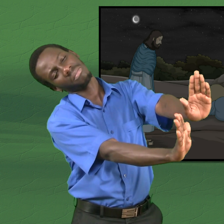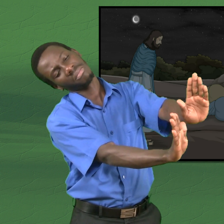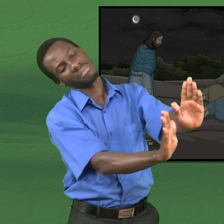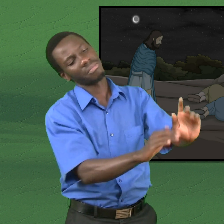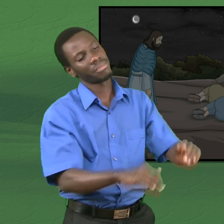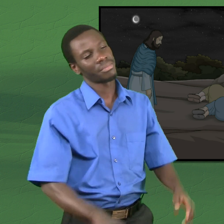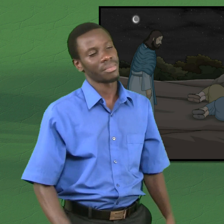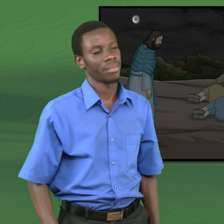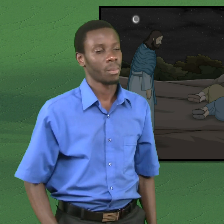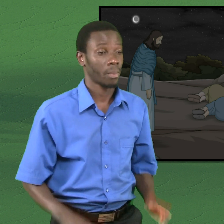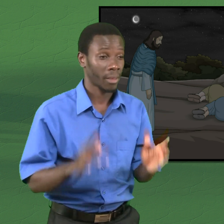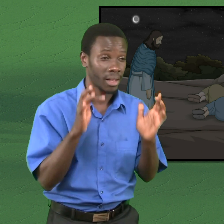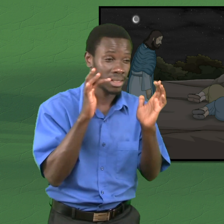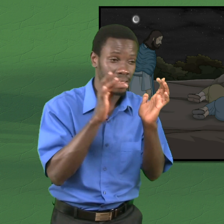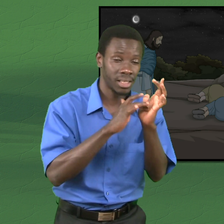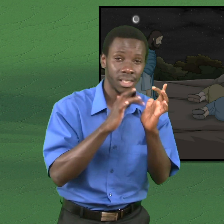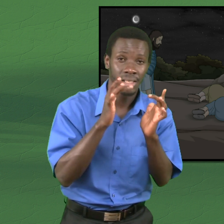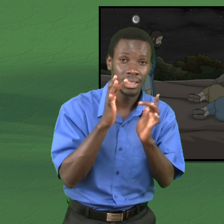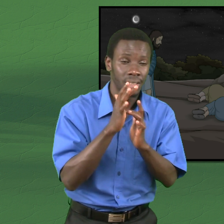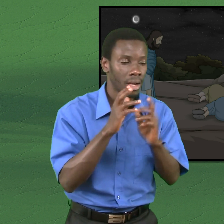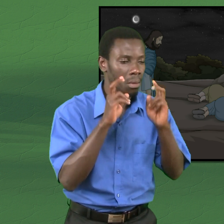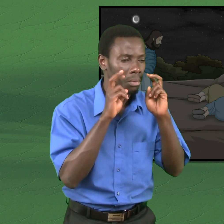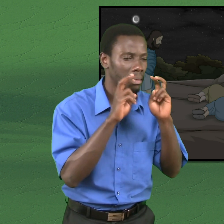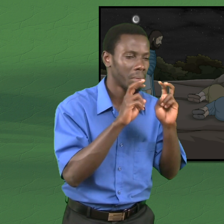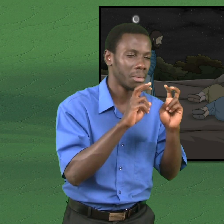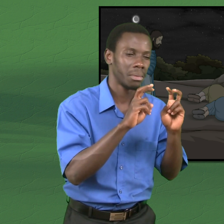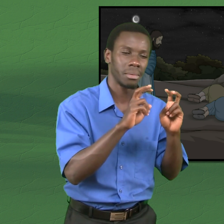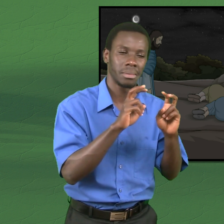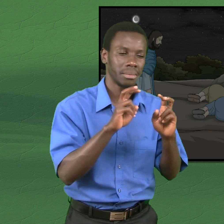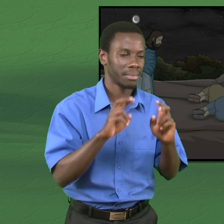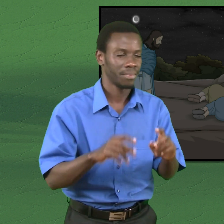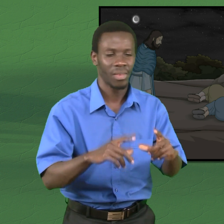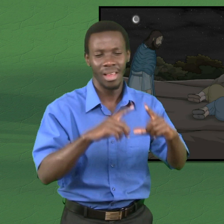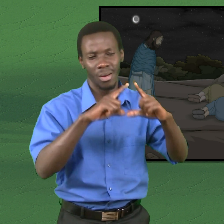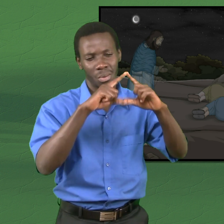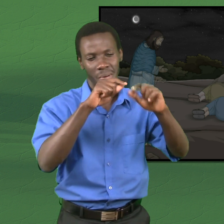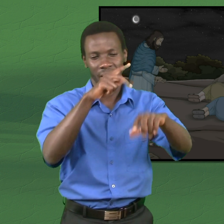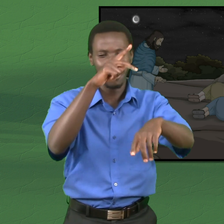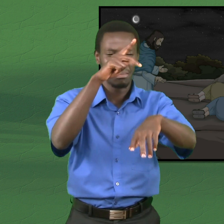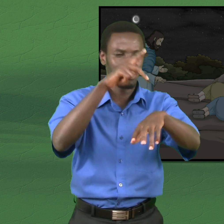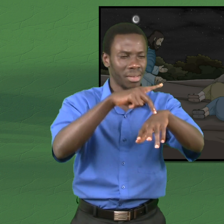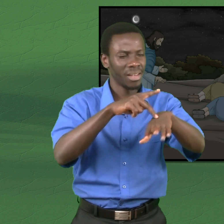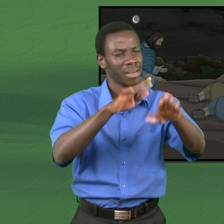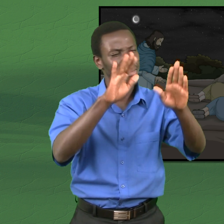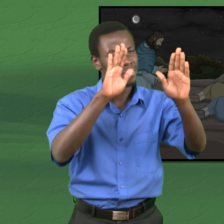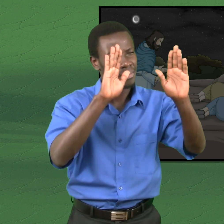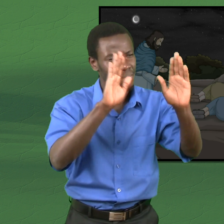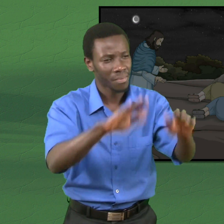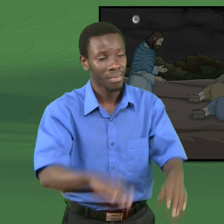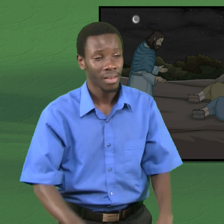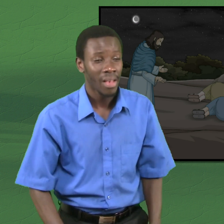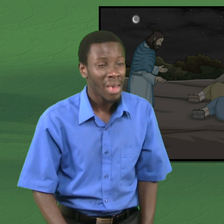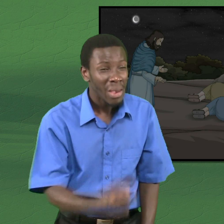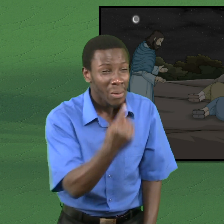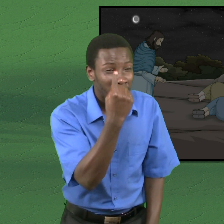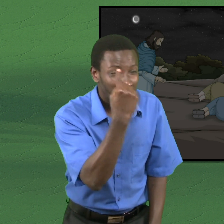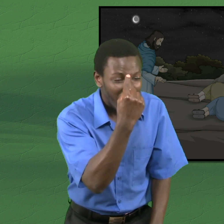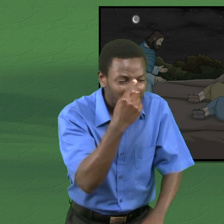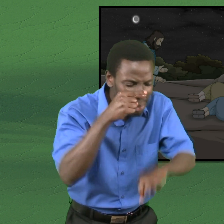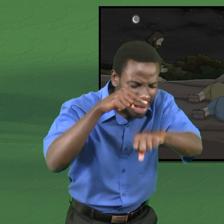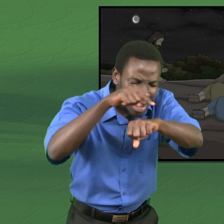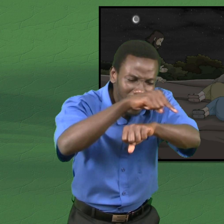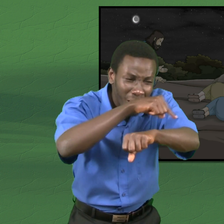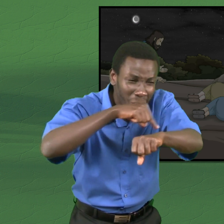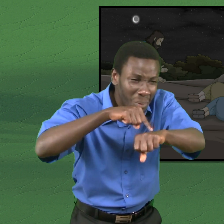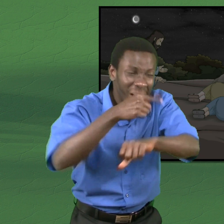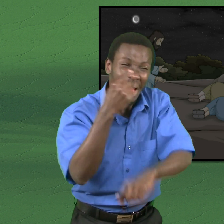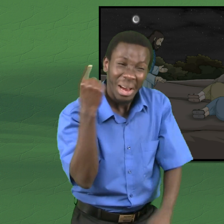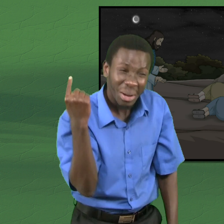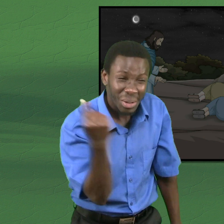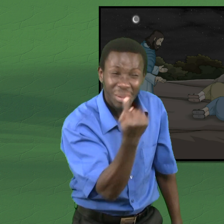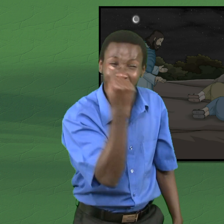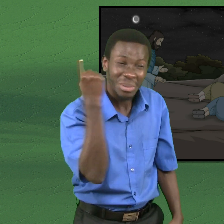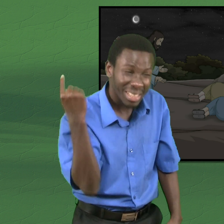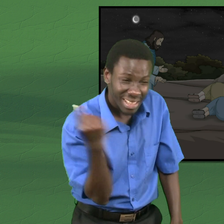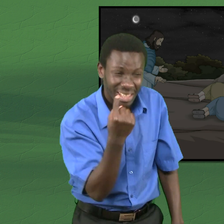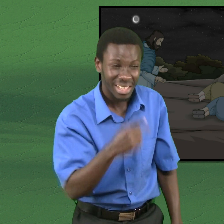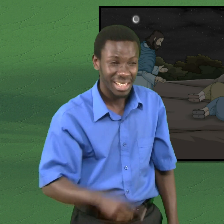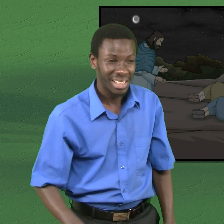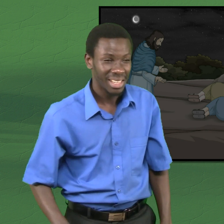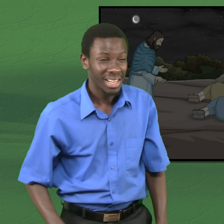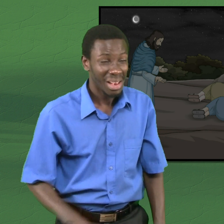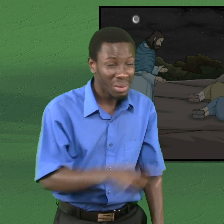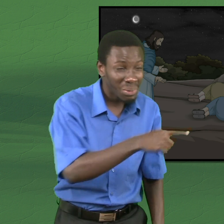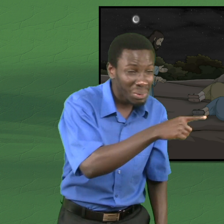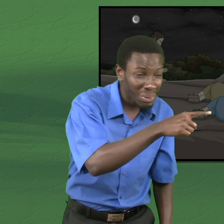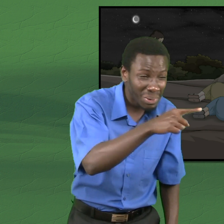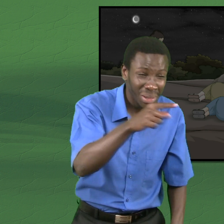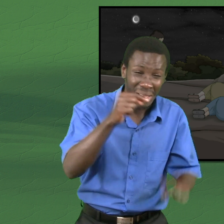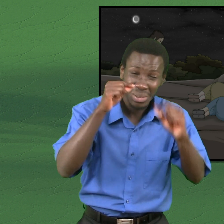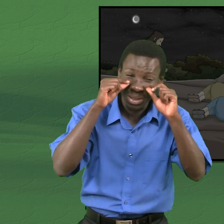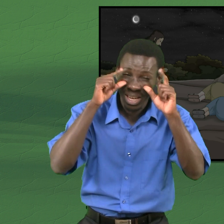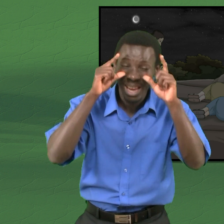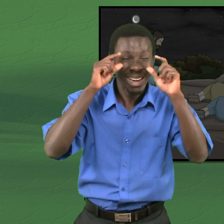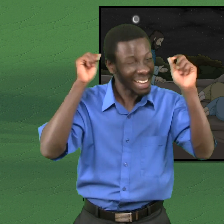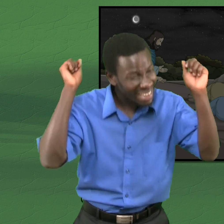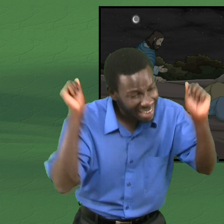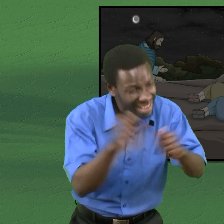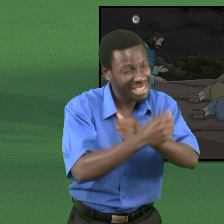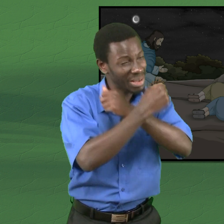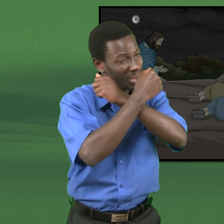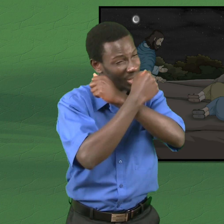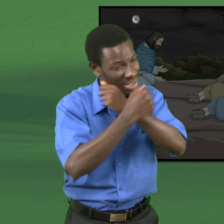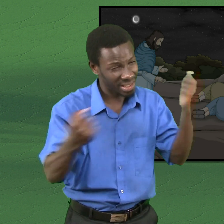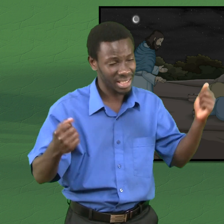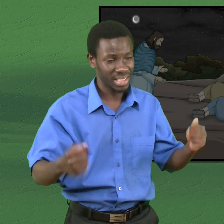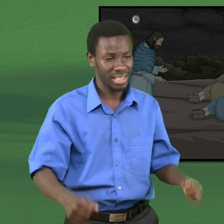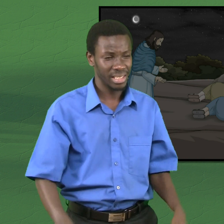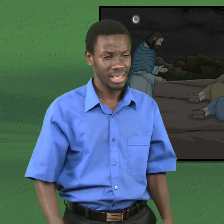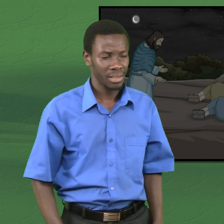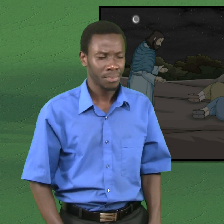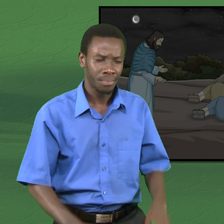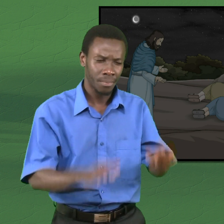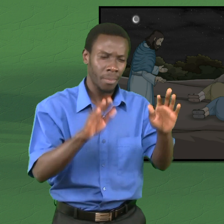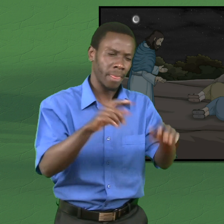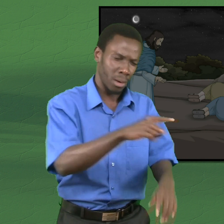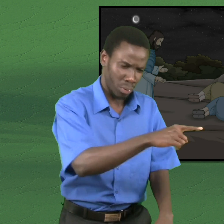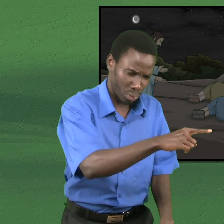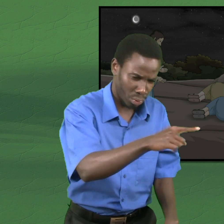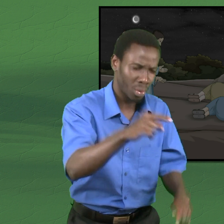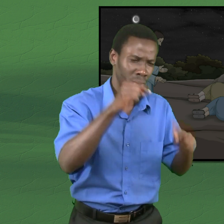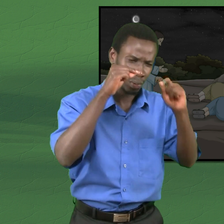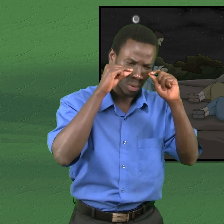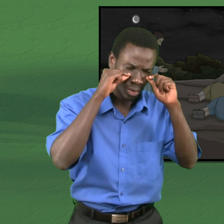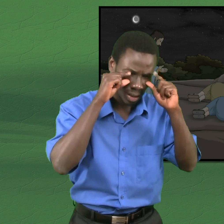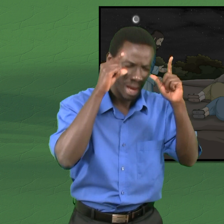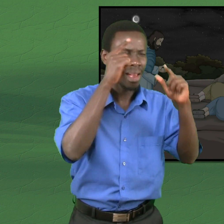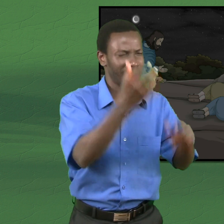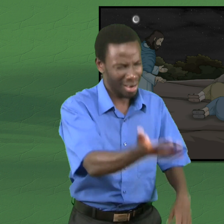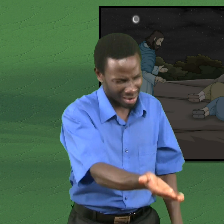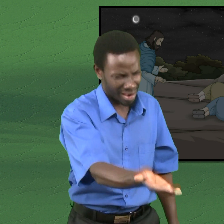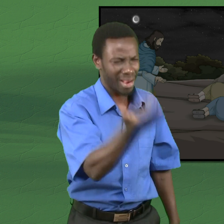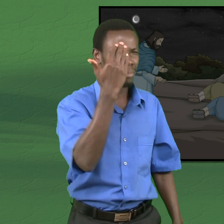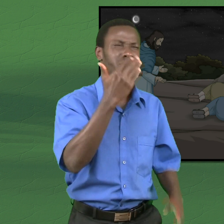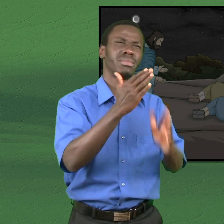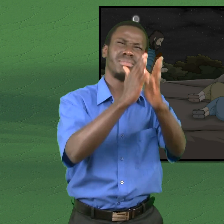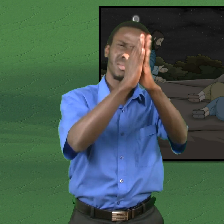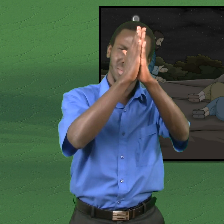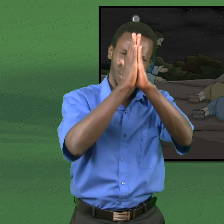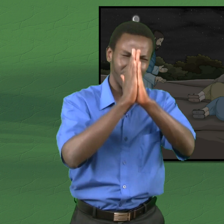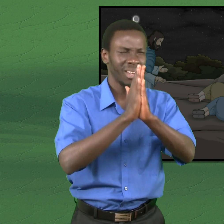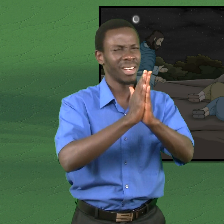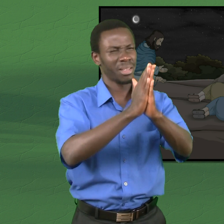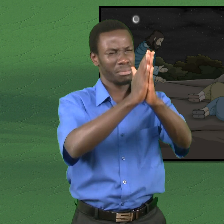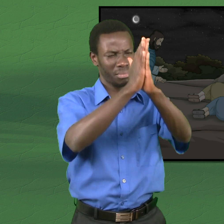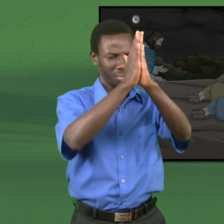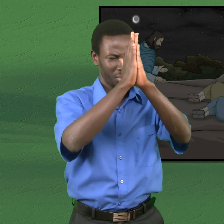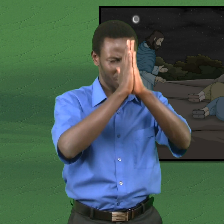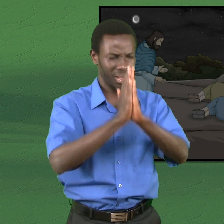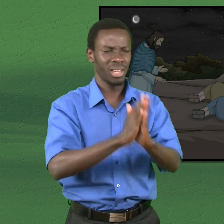“Were you not able to keep watch with Me for one hour?” He asked Peter.